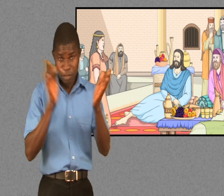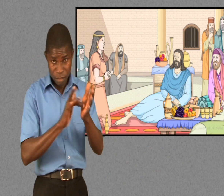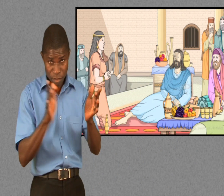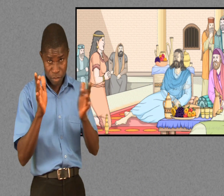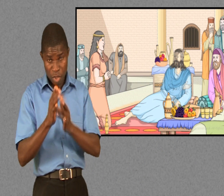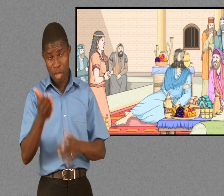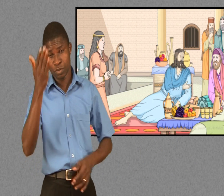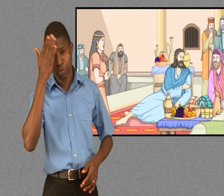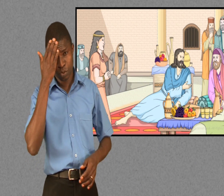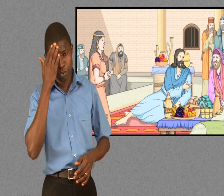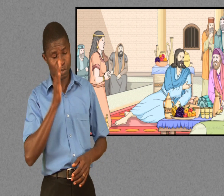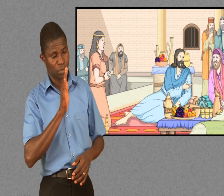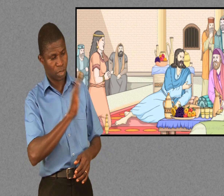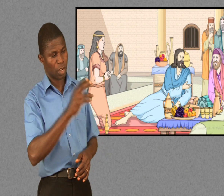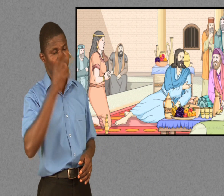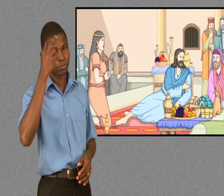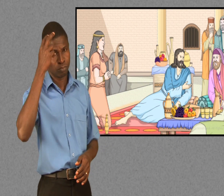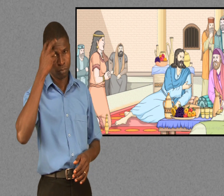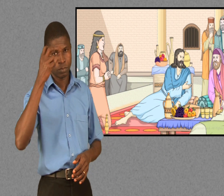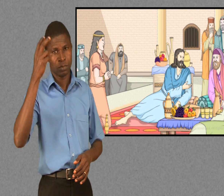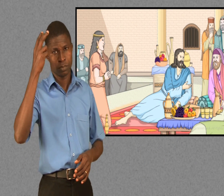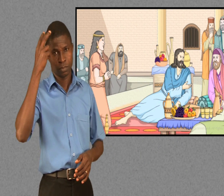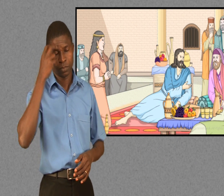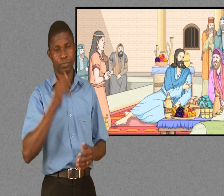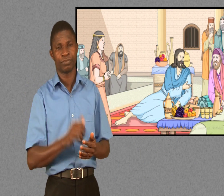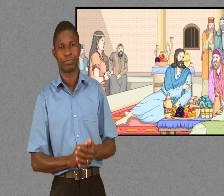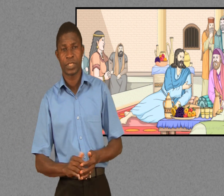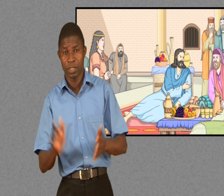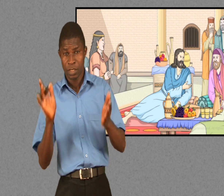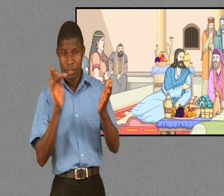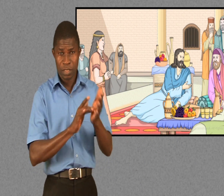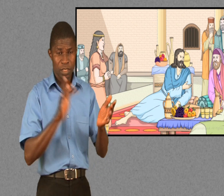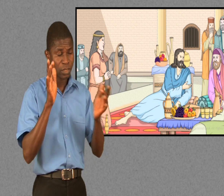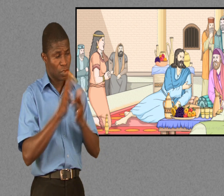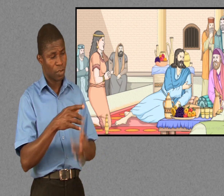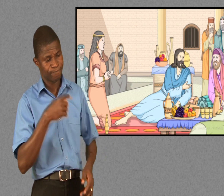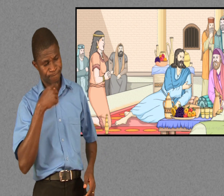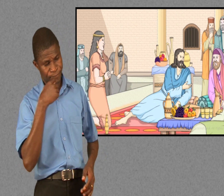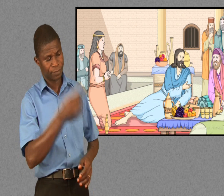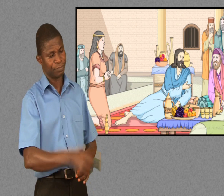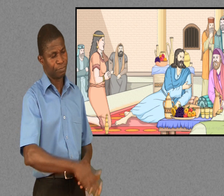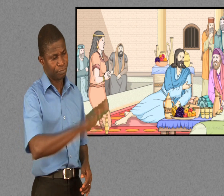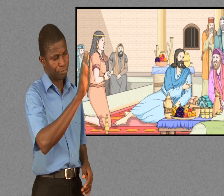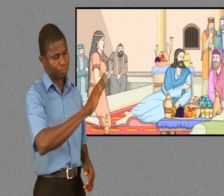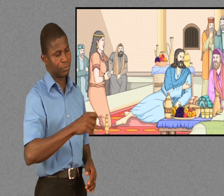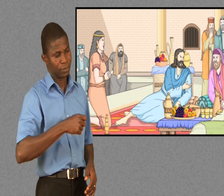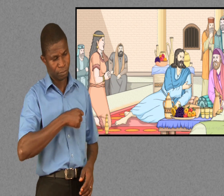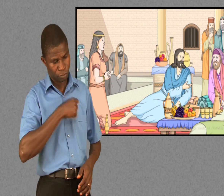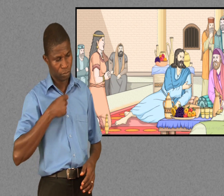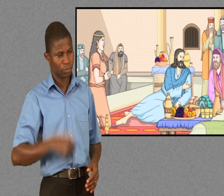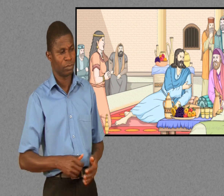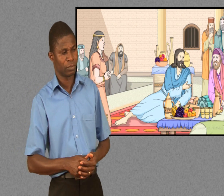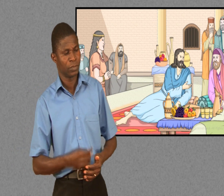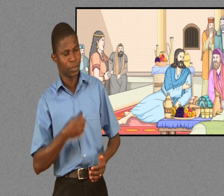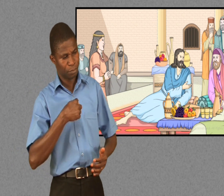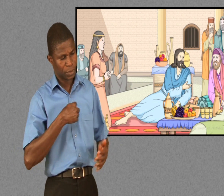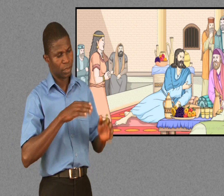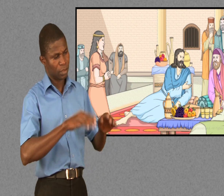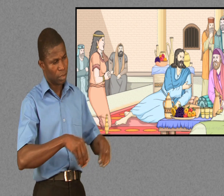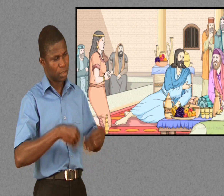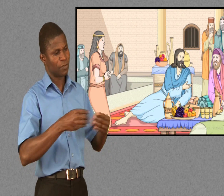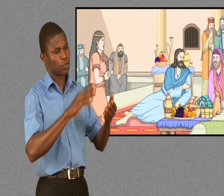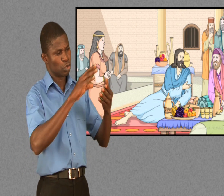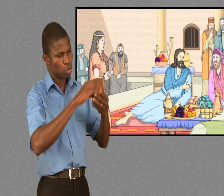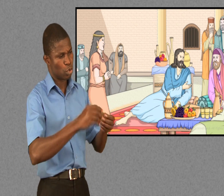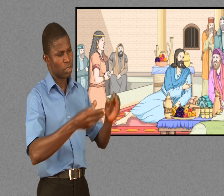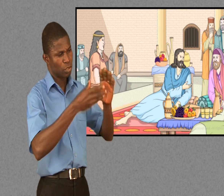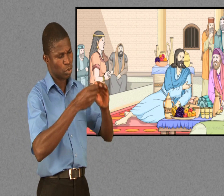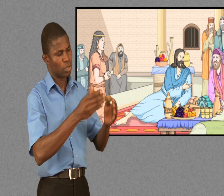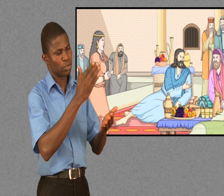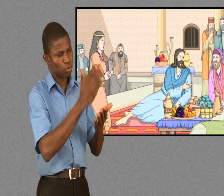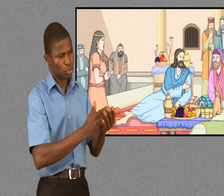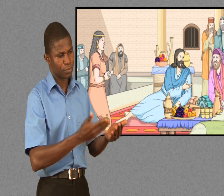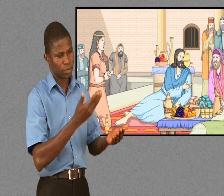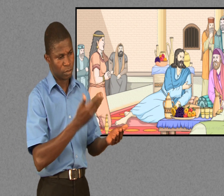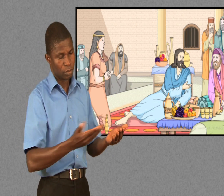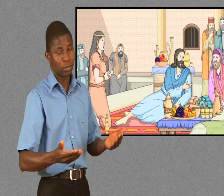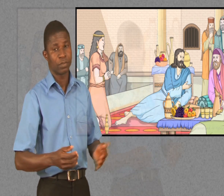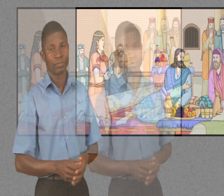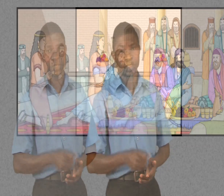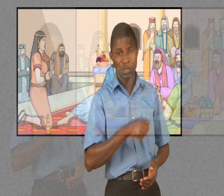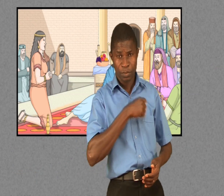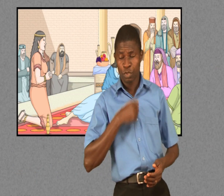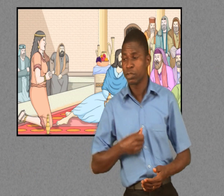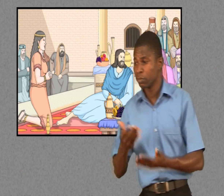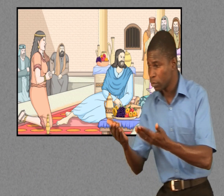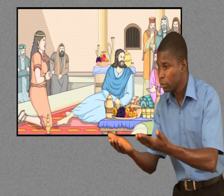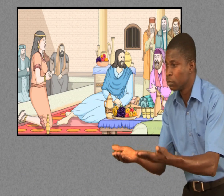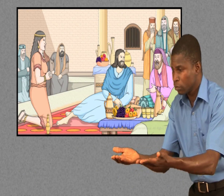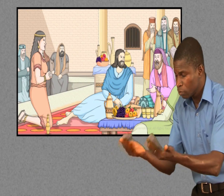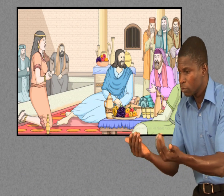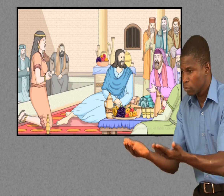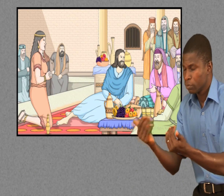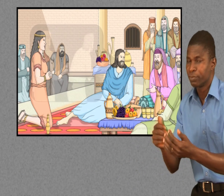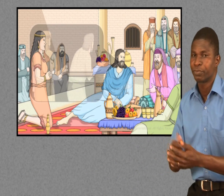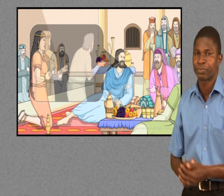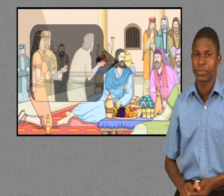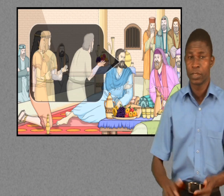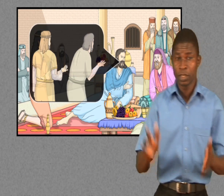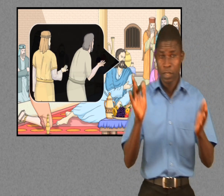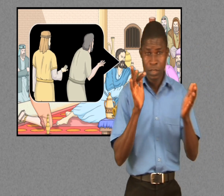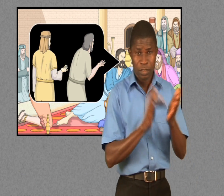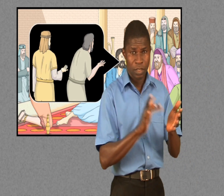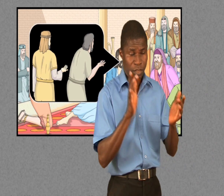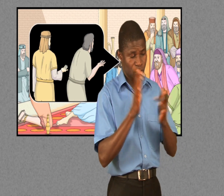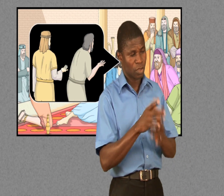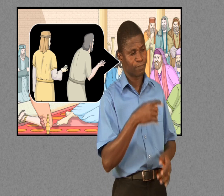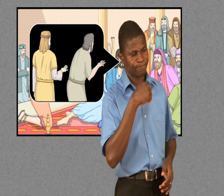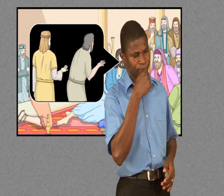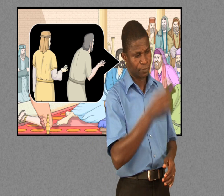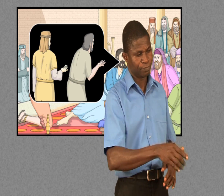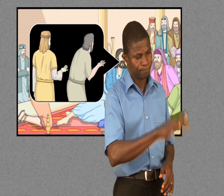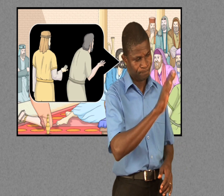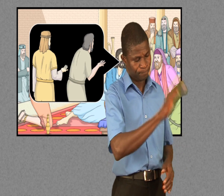But Jesus answered him, “Simon, I have something to tell you.” “Tell me, Teacher,” he said.